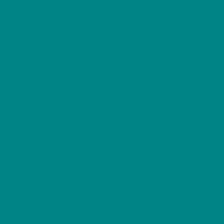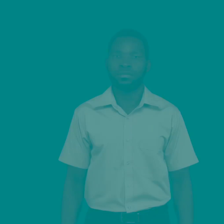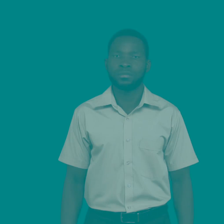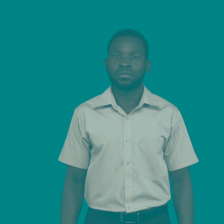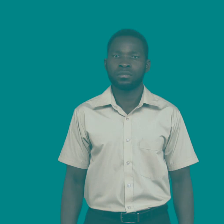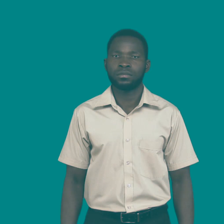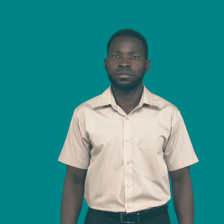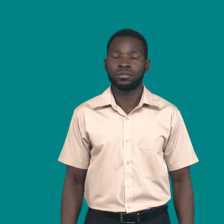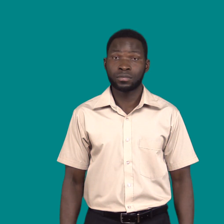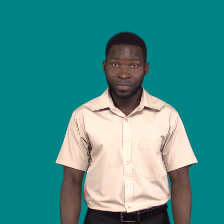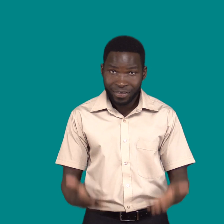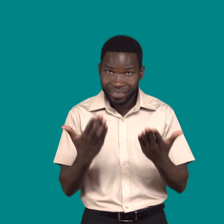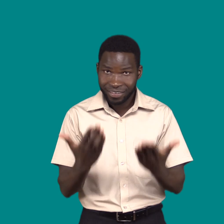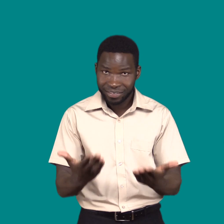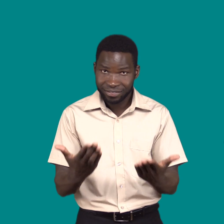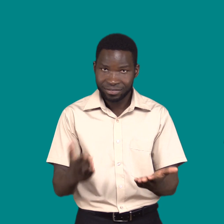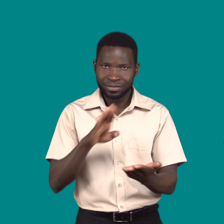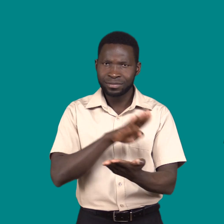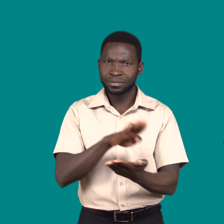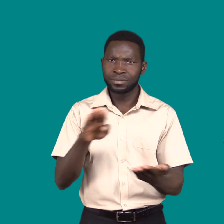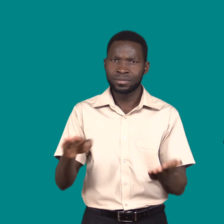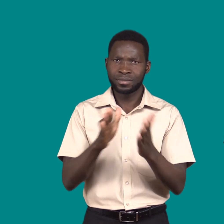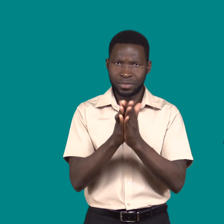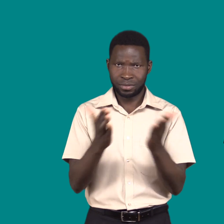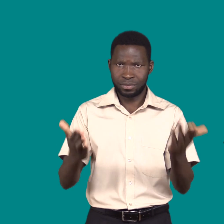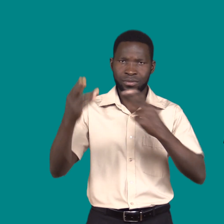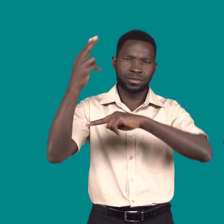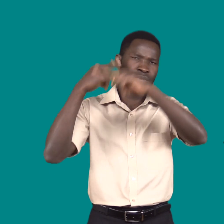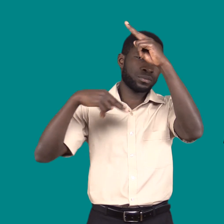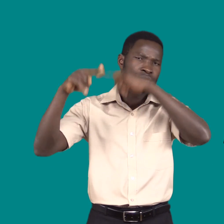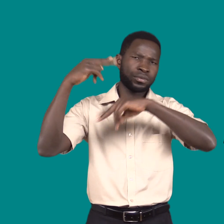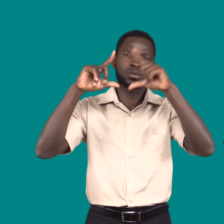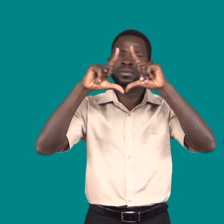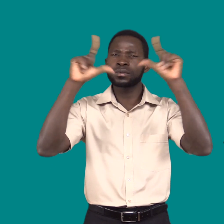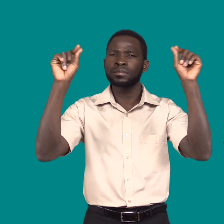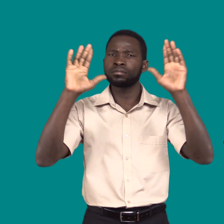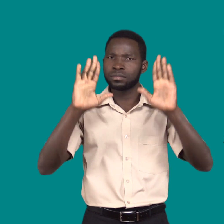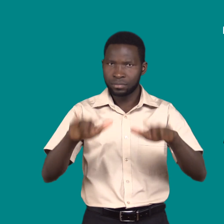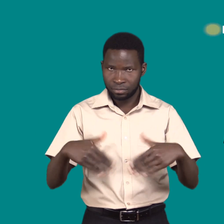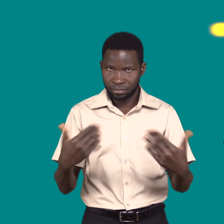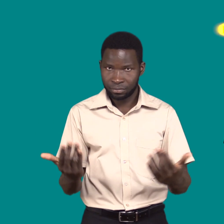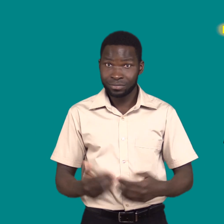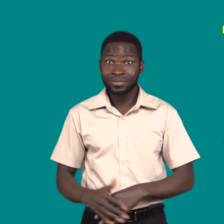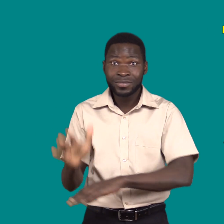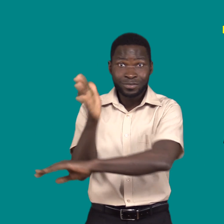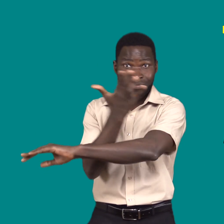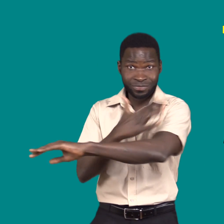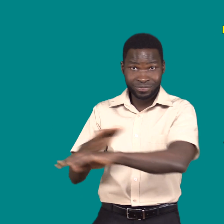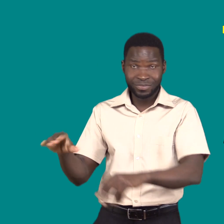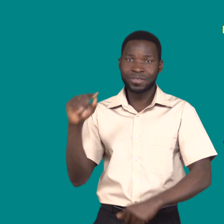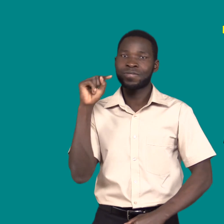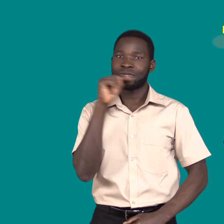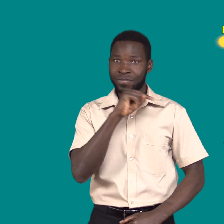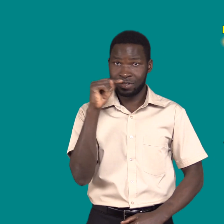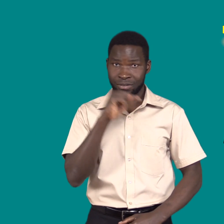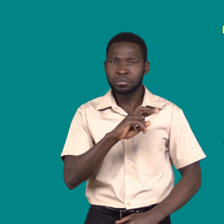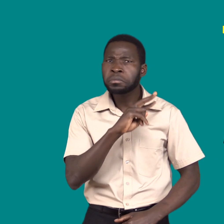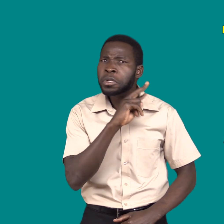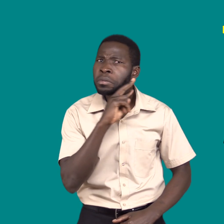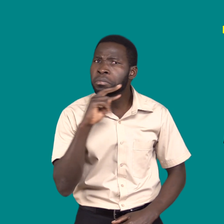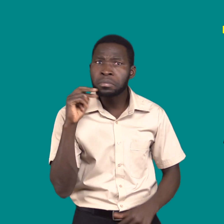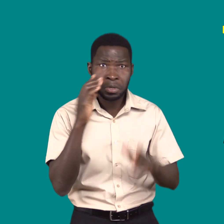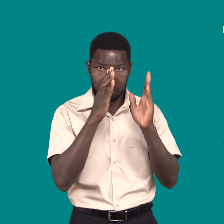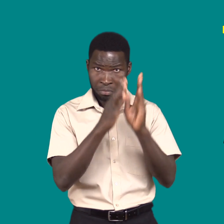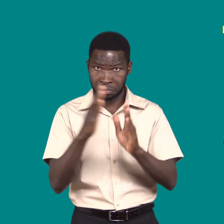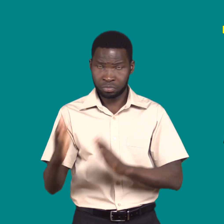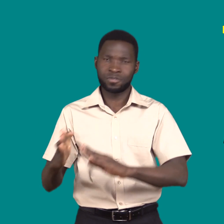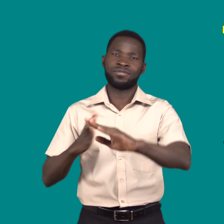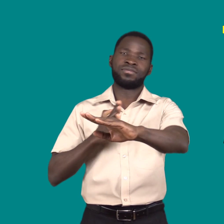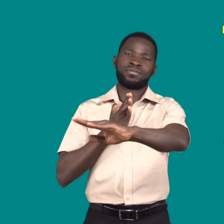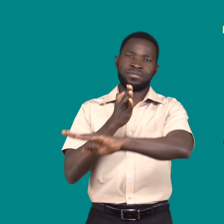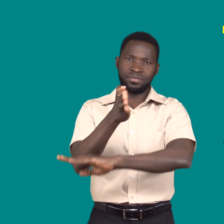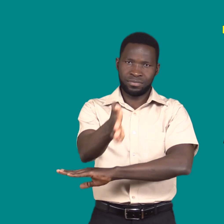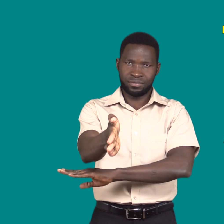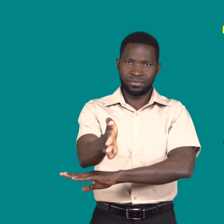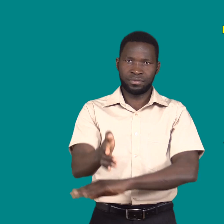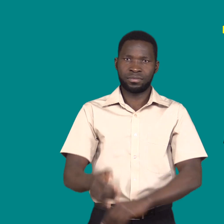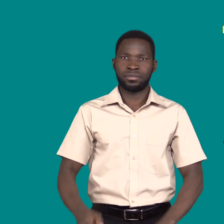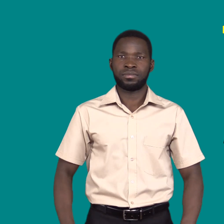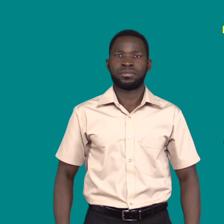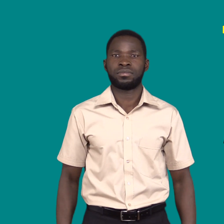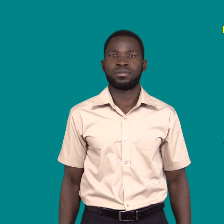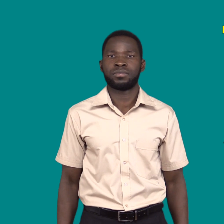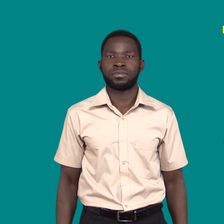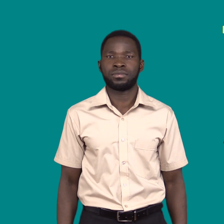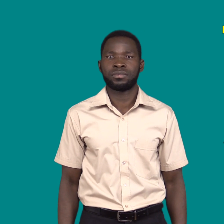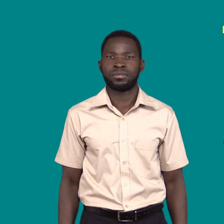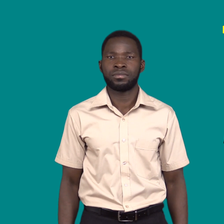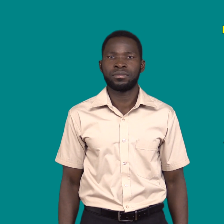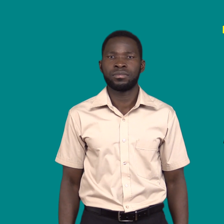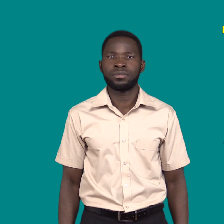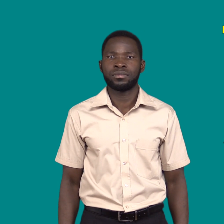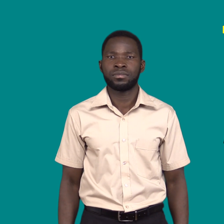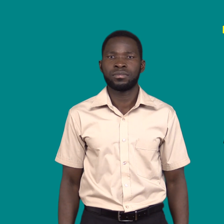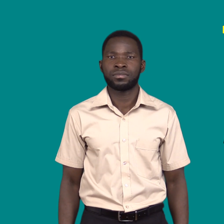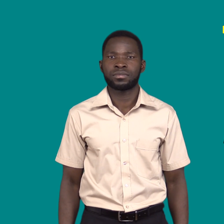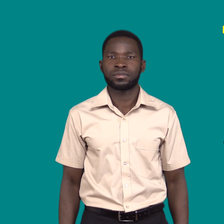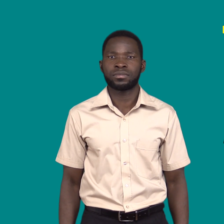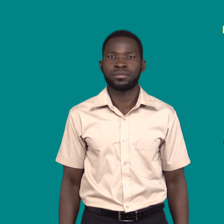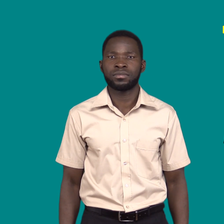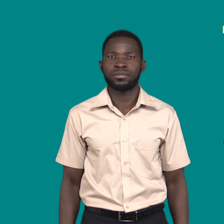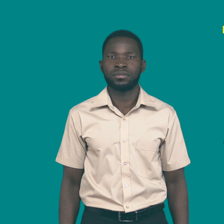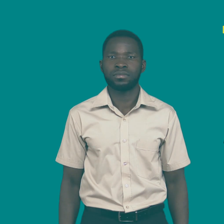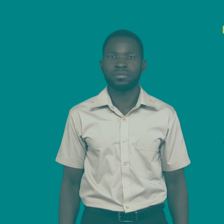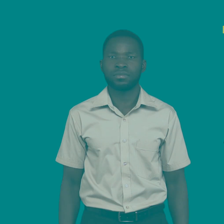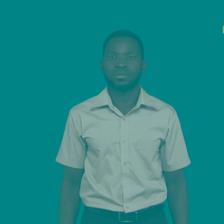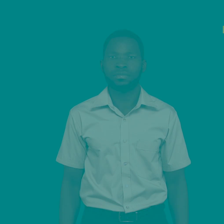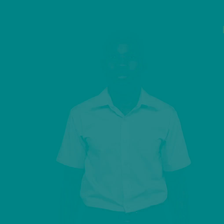Israelites crossing the Red Sea